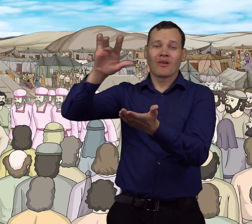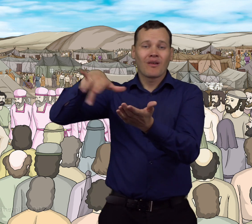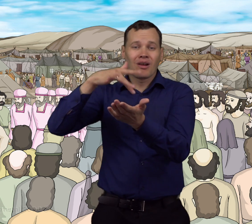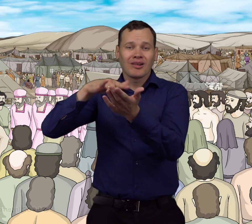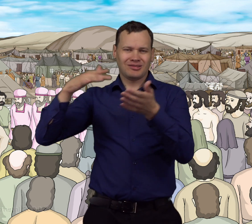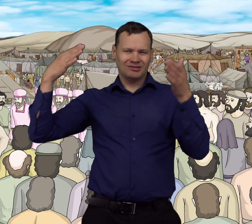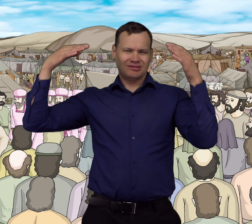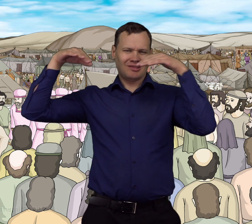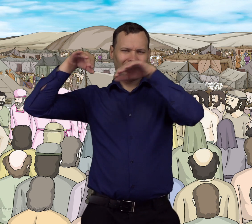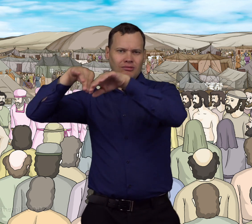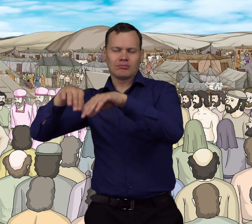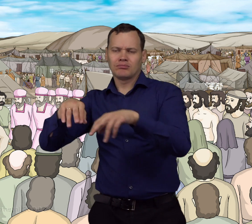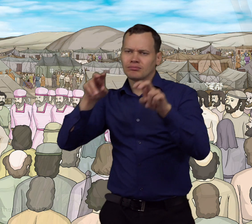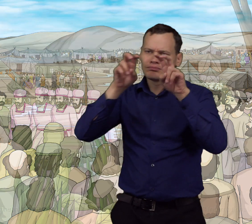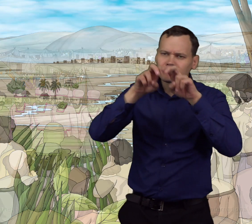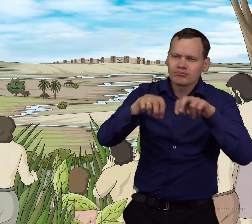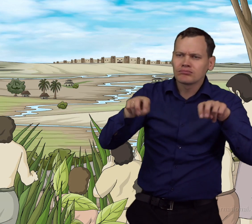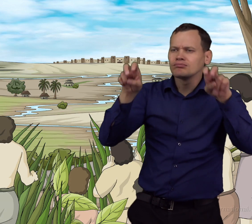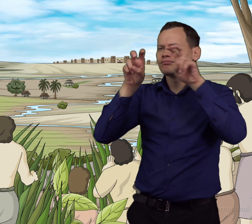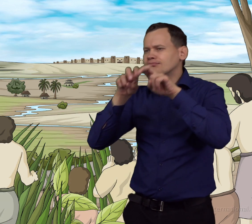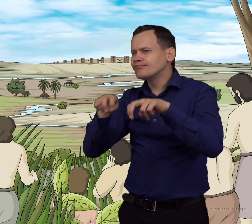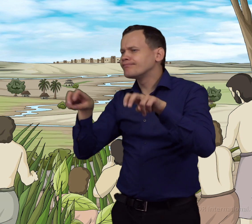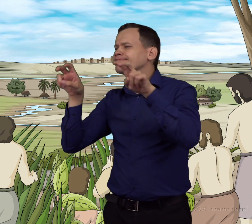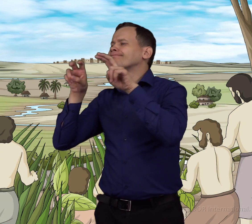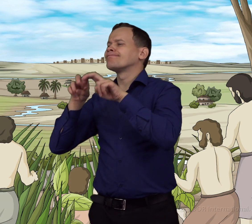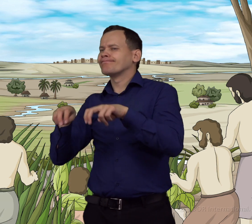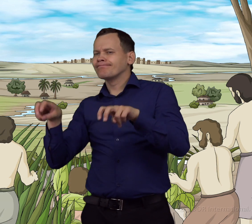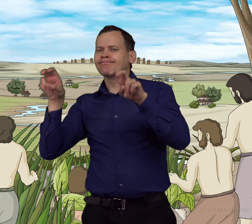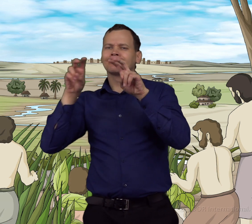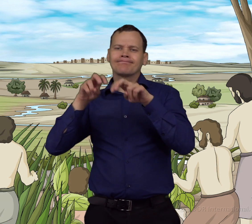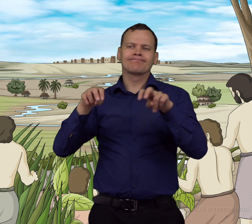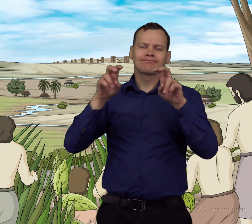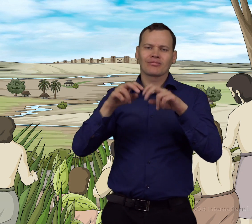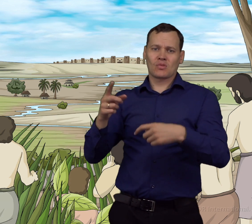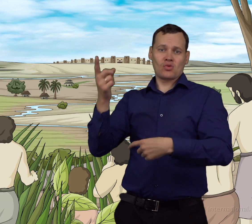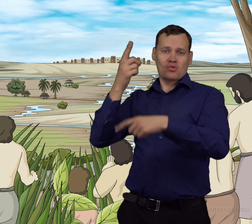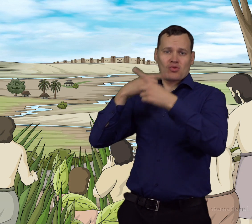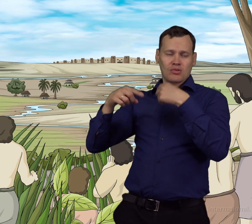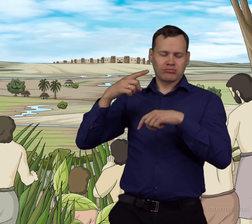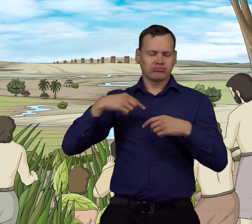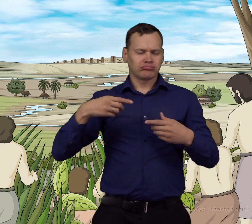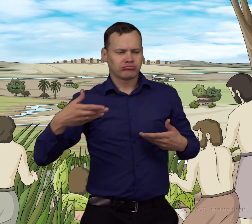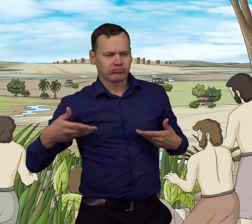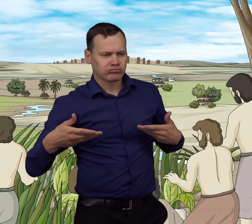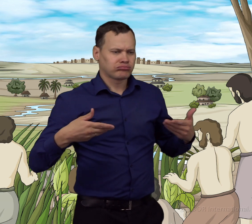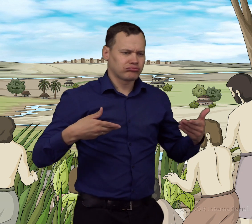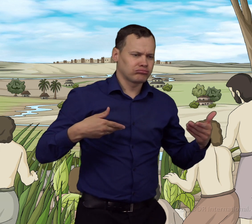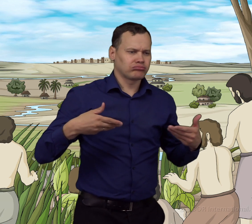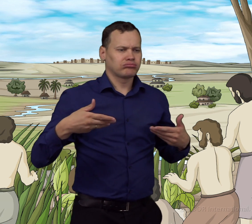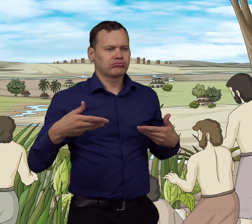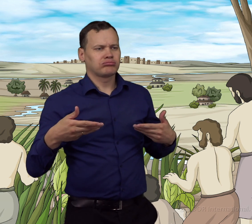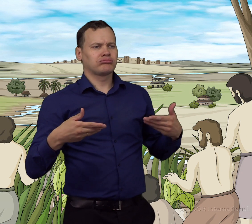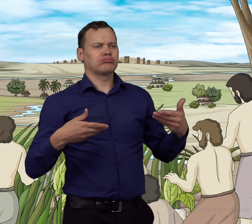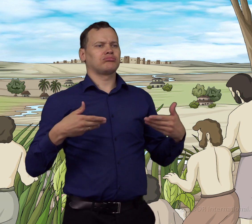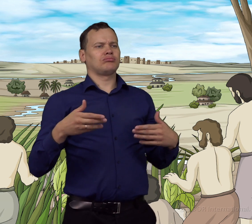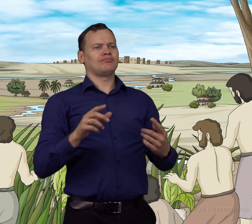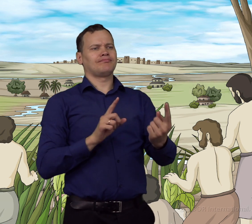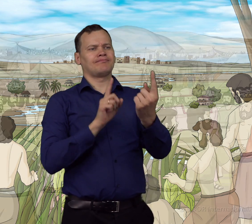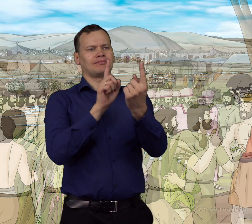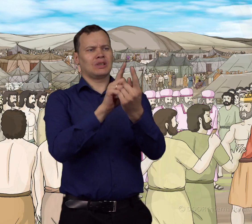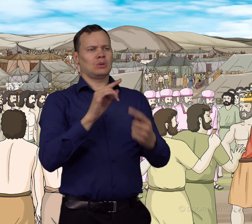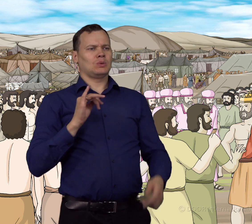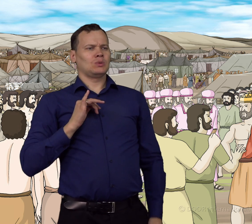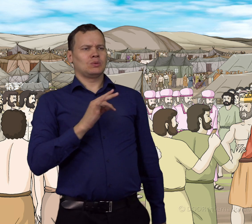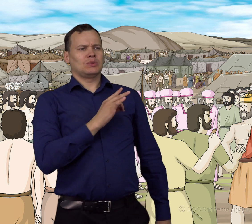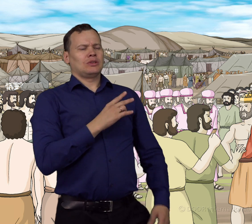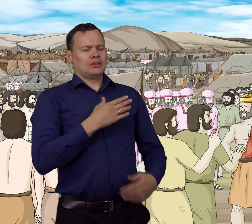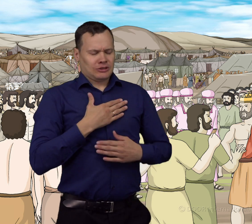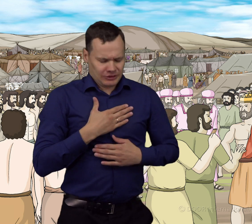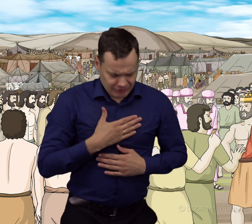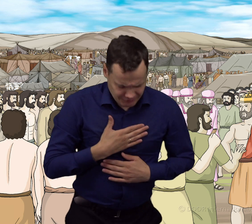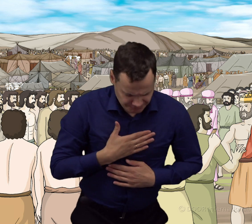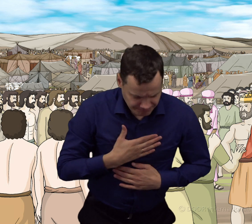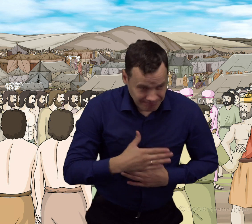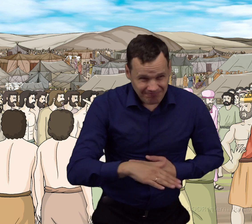So the men went up and spied out Ai.